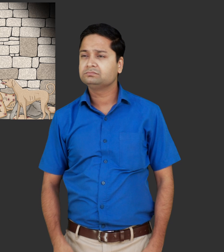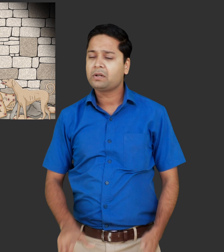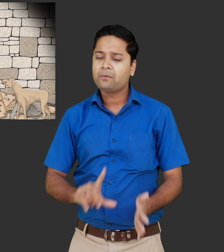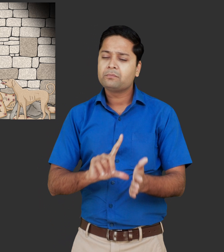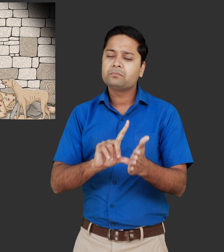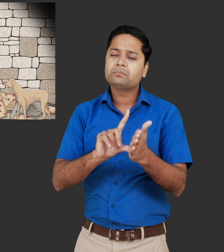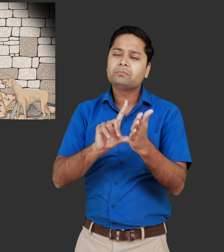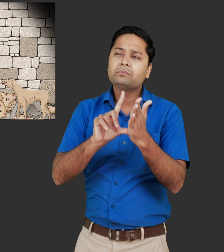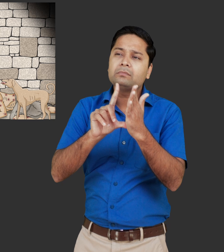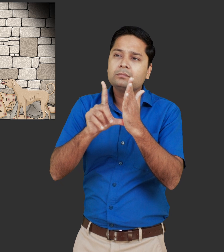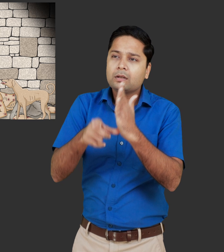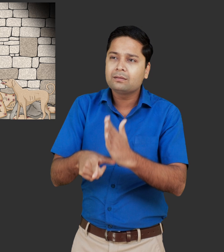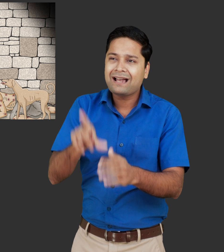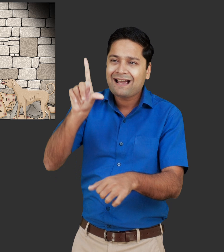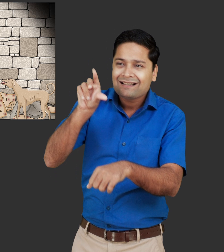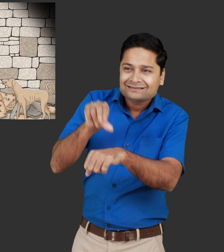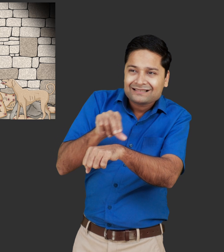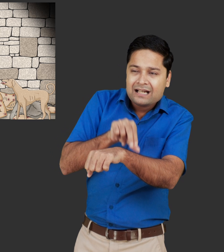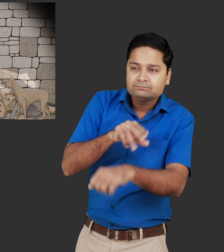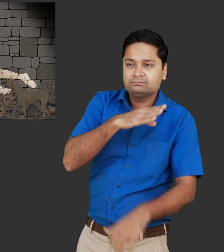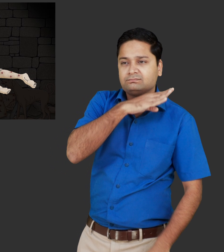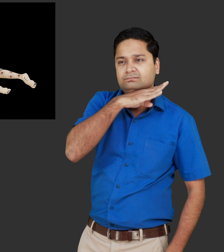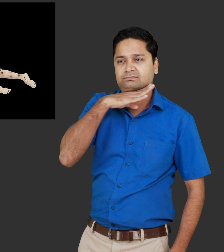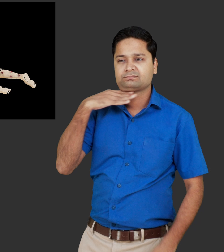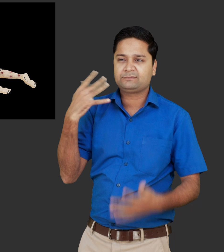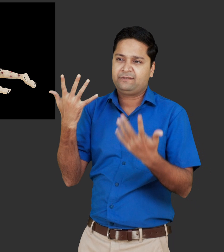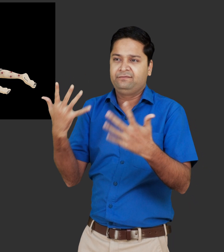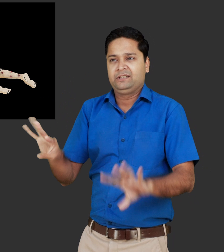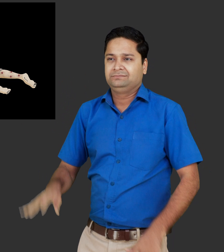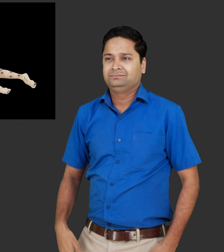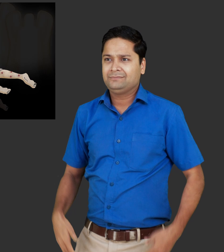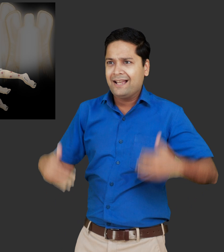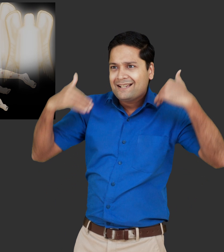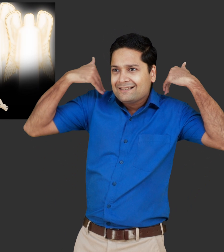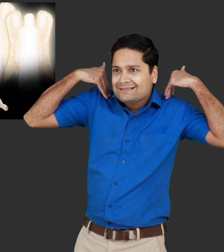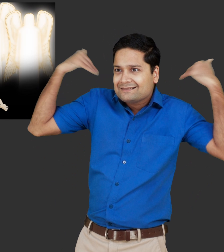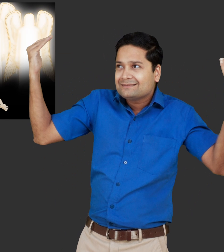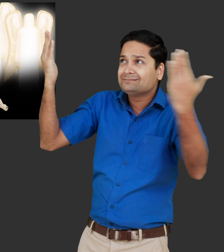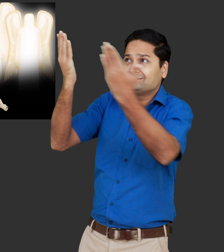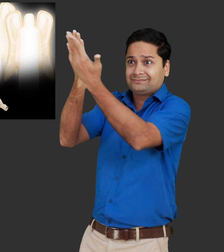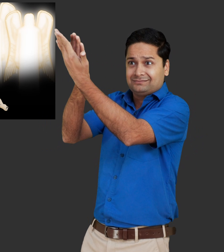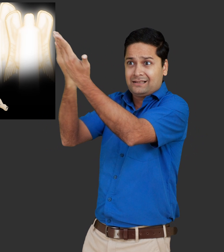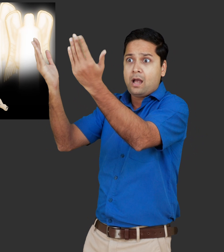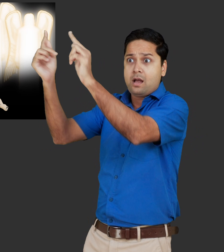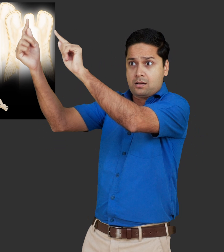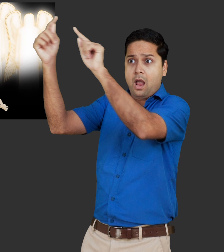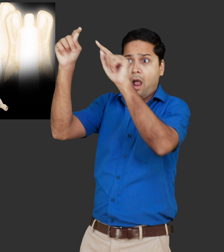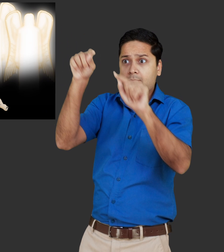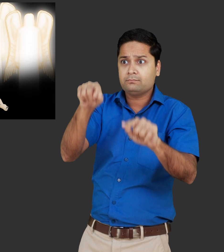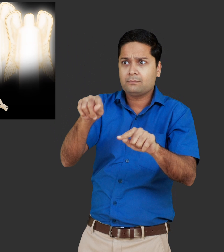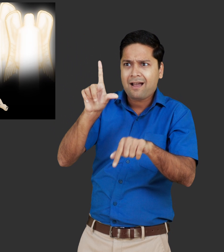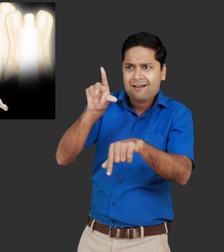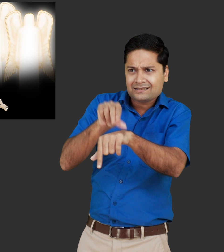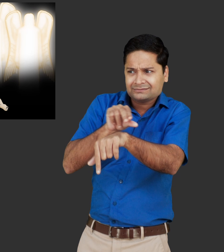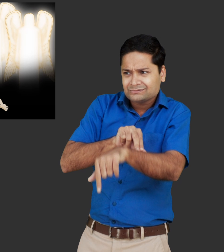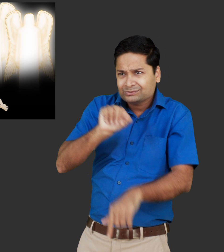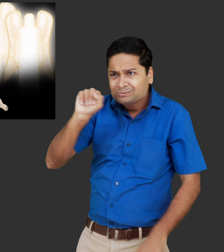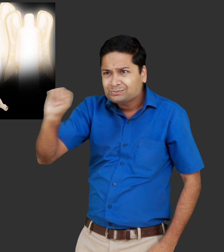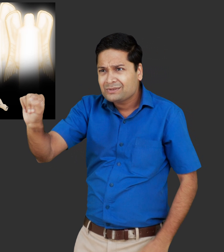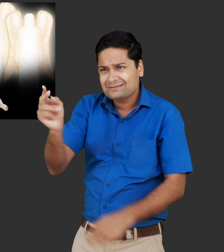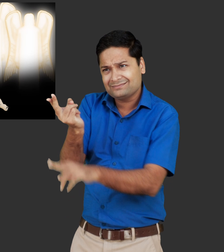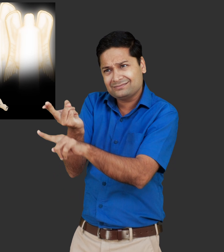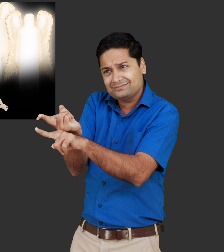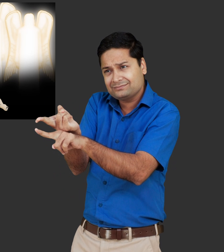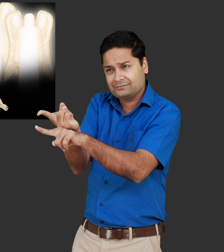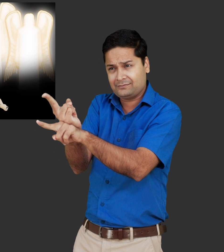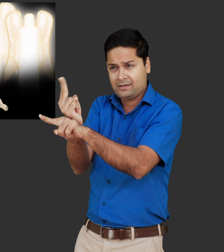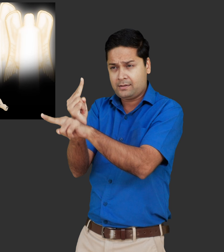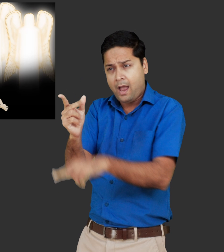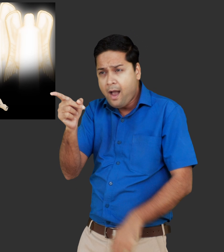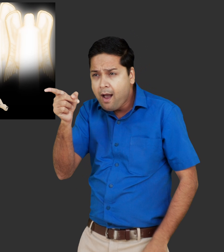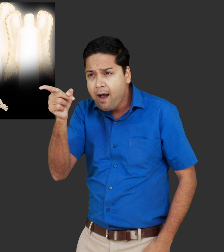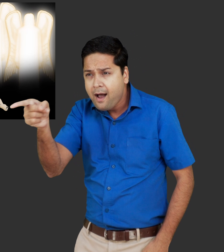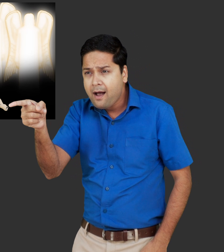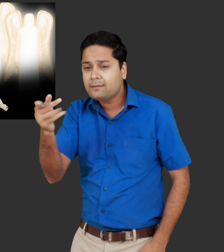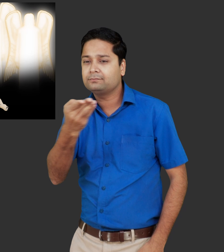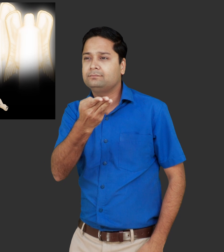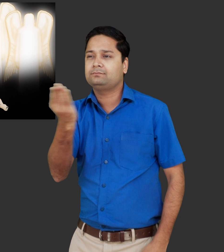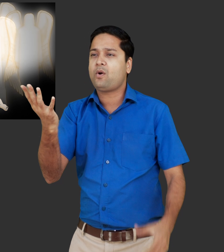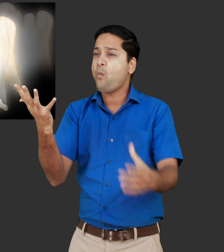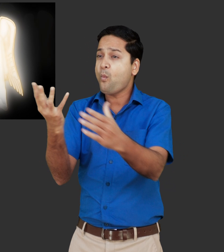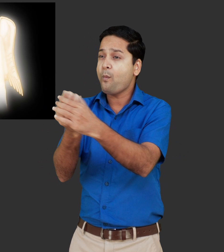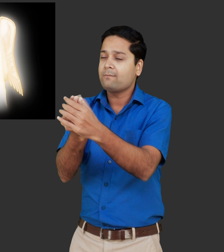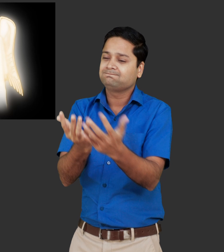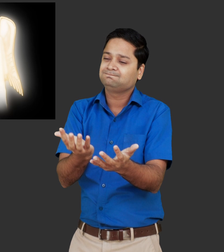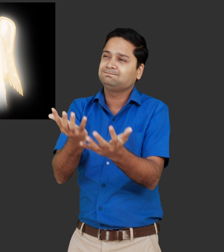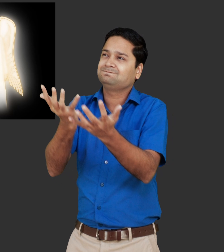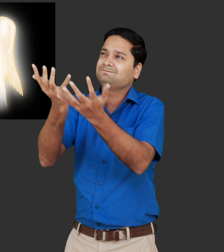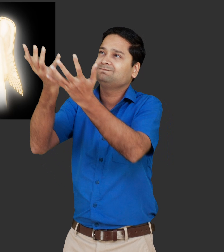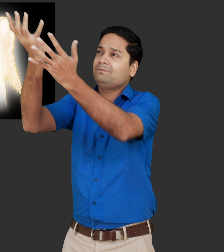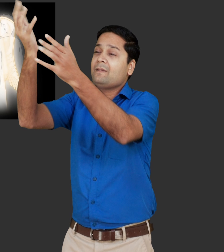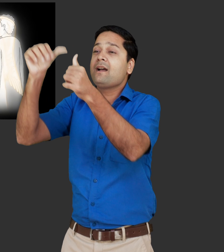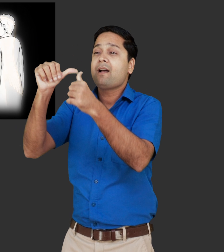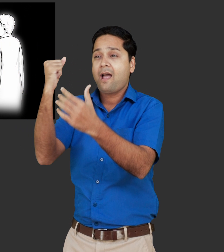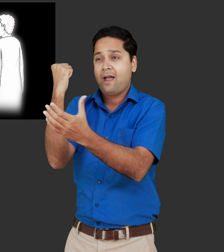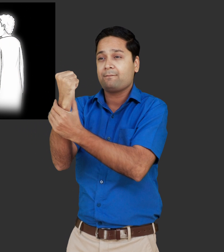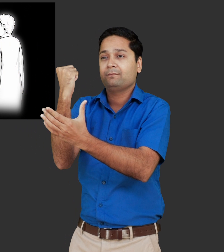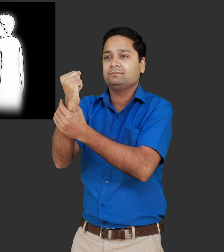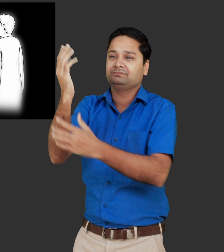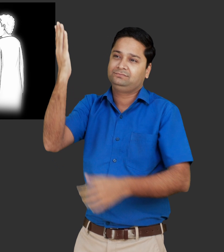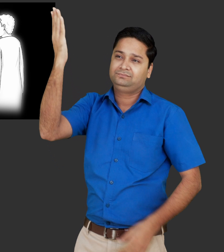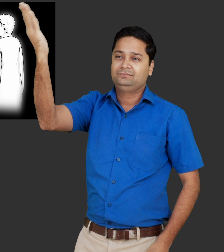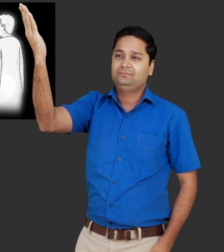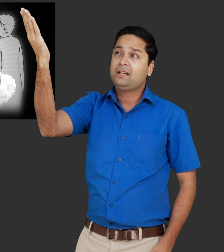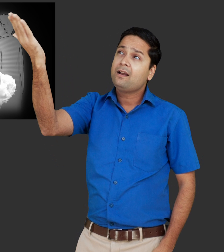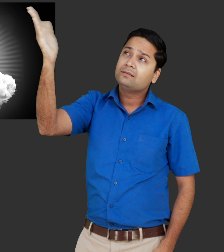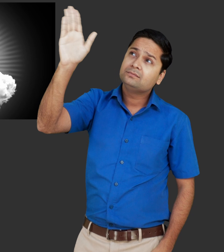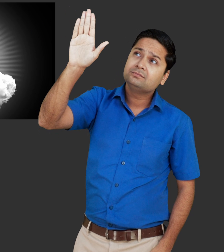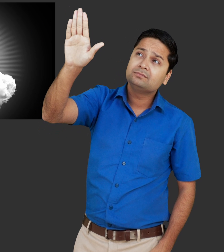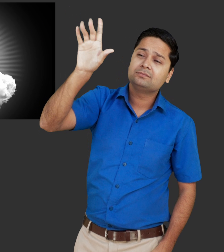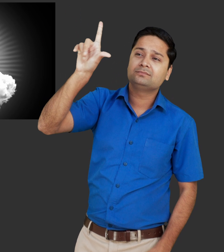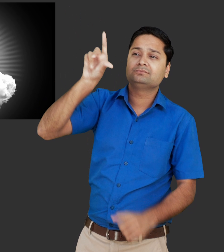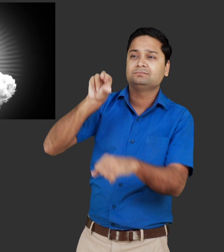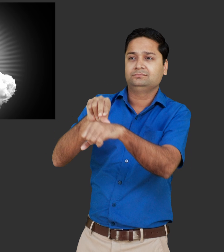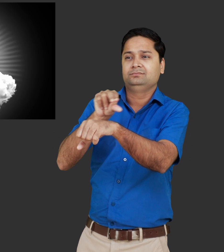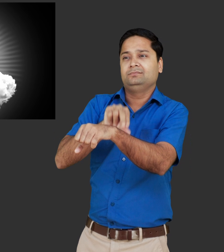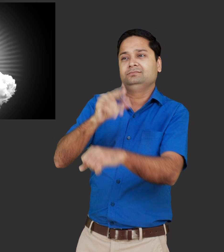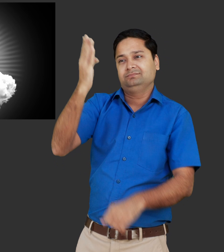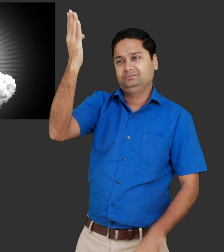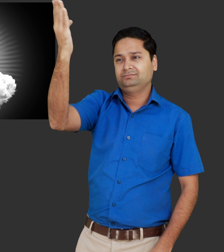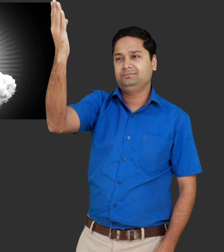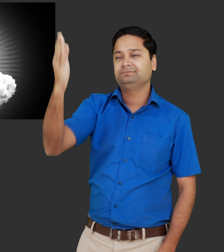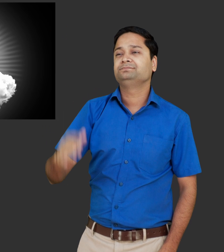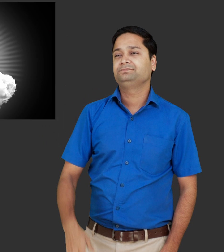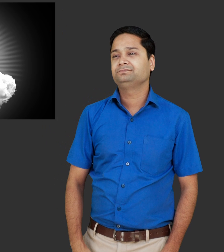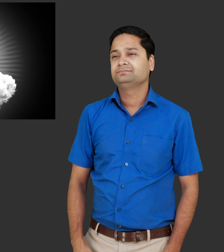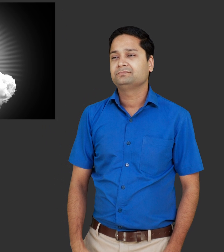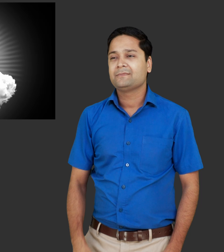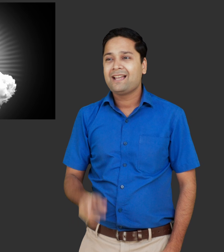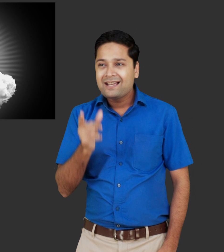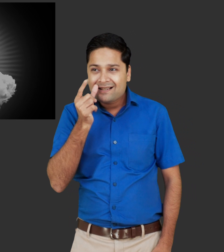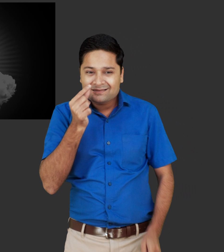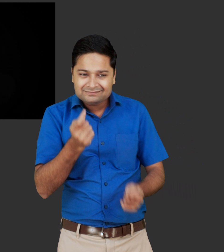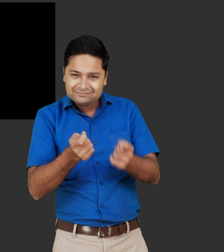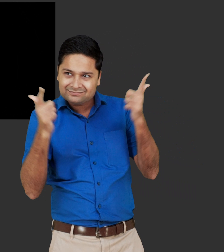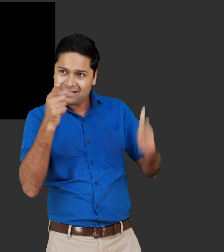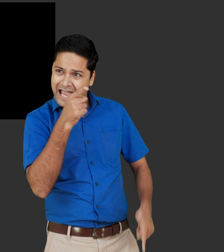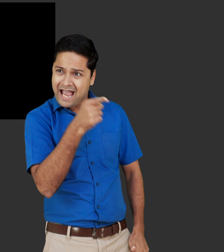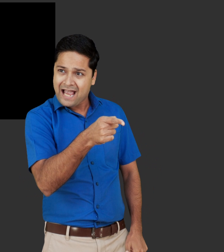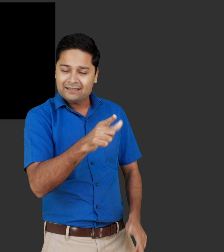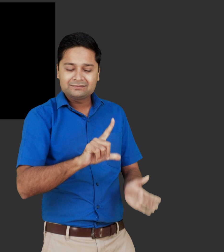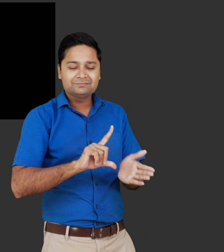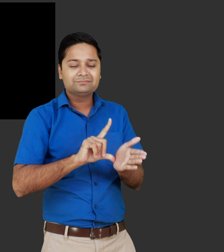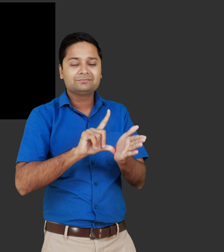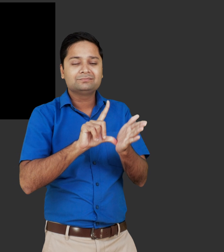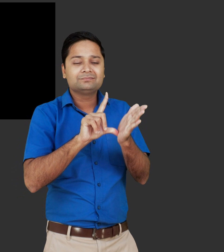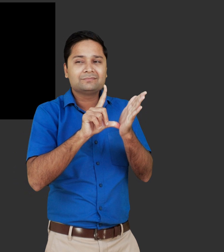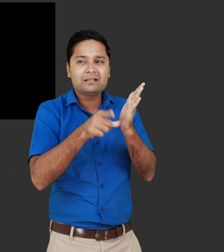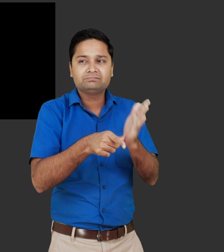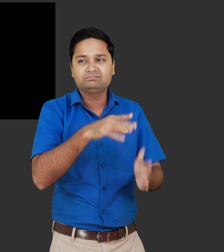One day the beggar died and was carried by the angels to Abraham’s side.